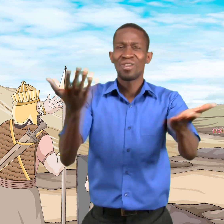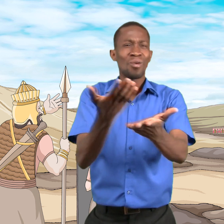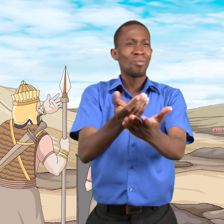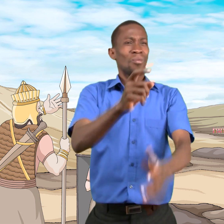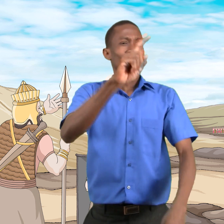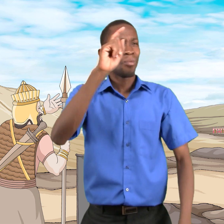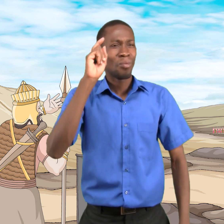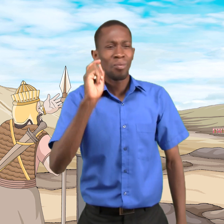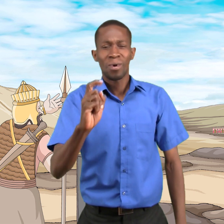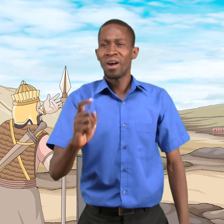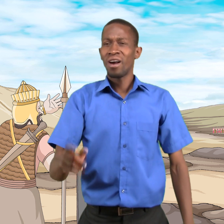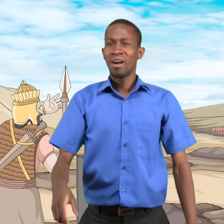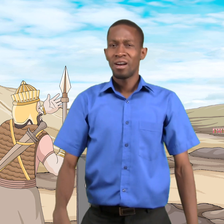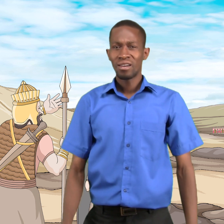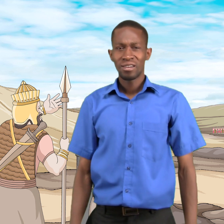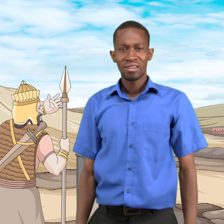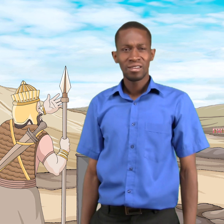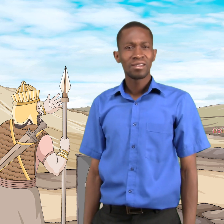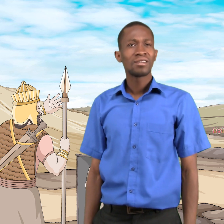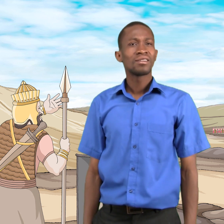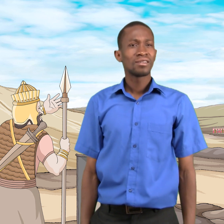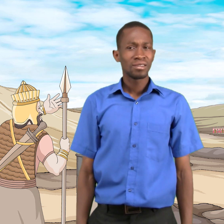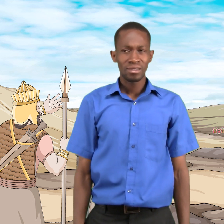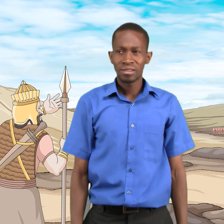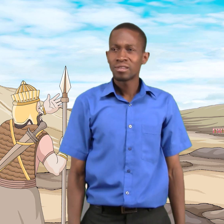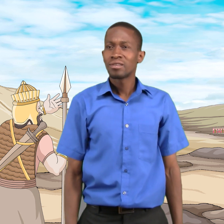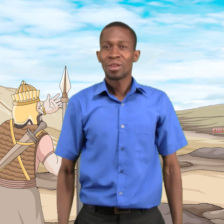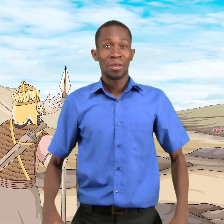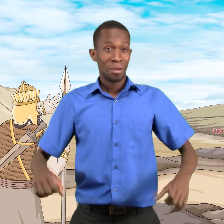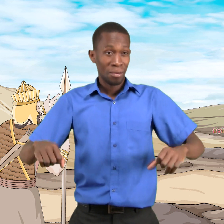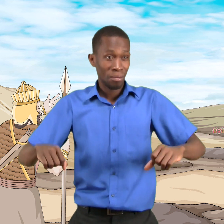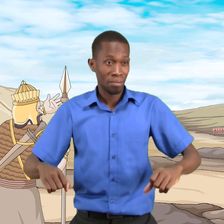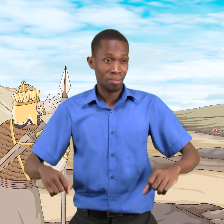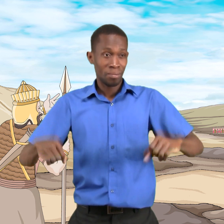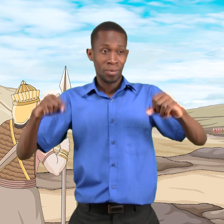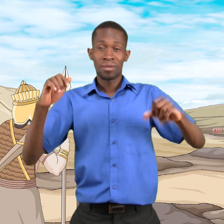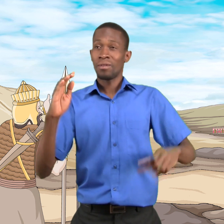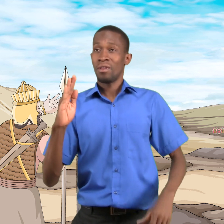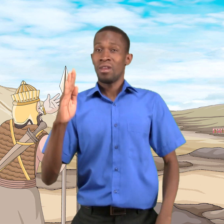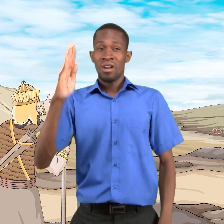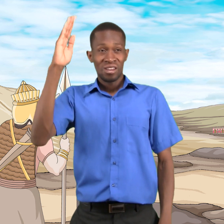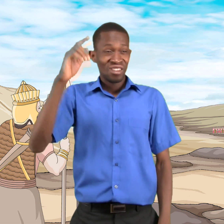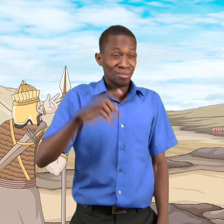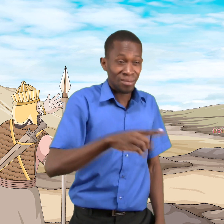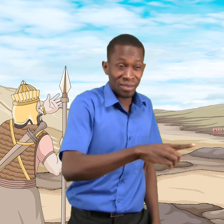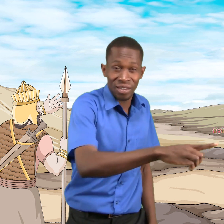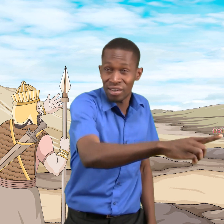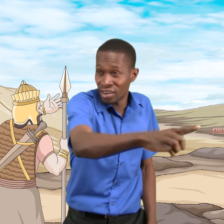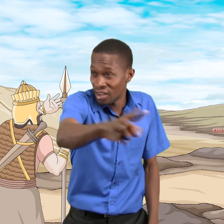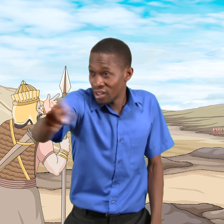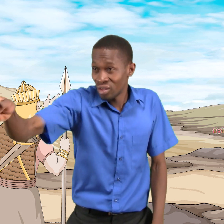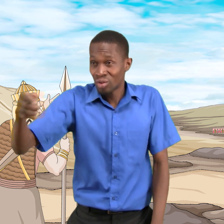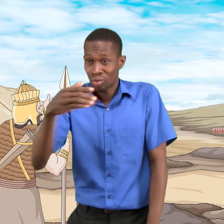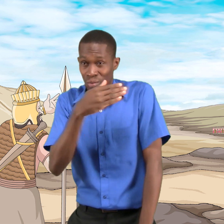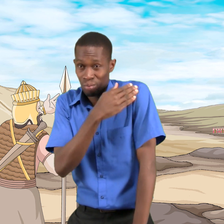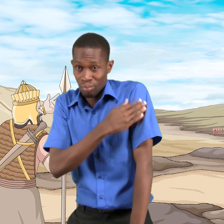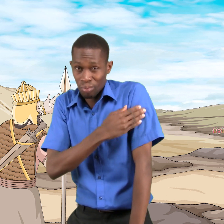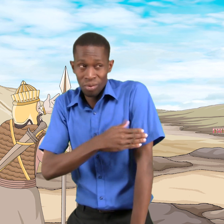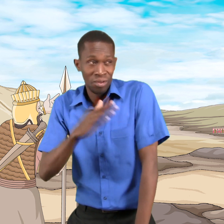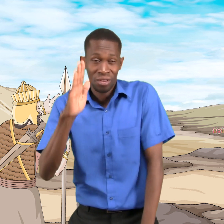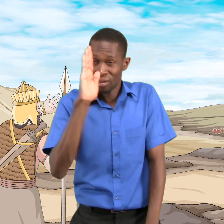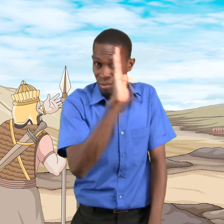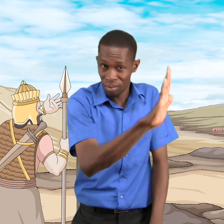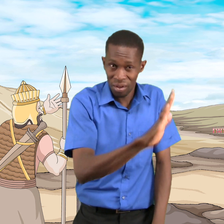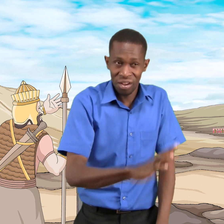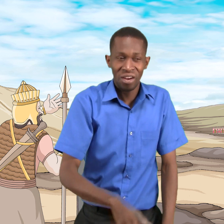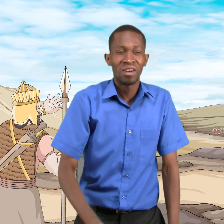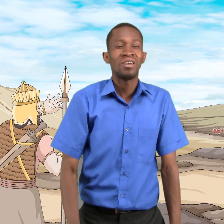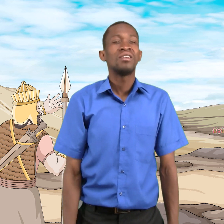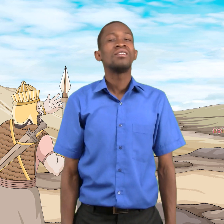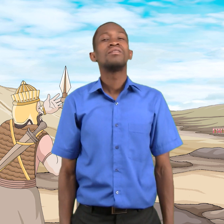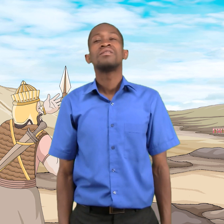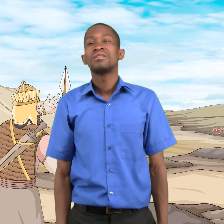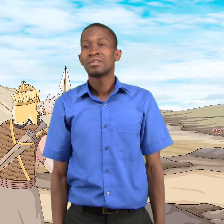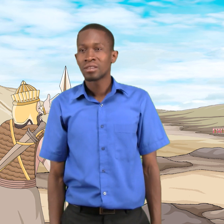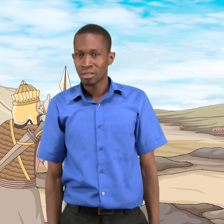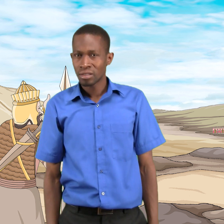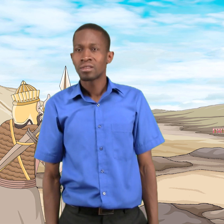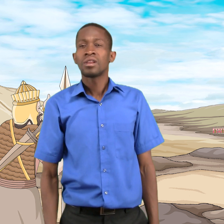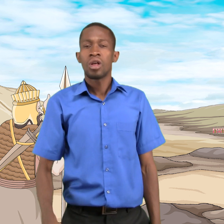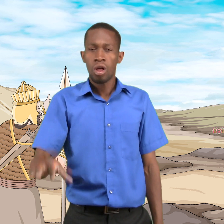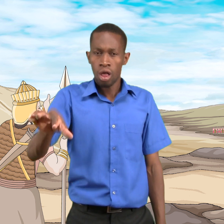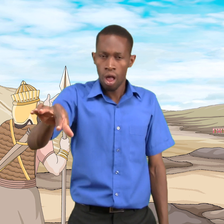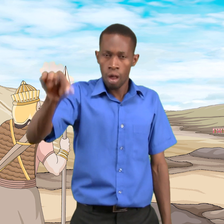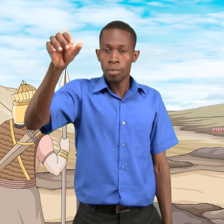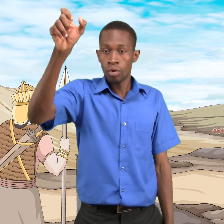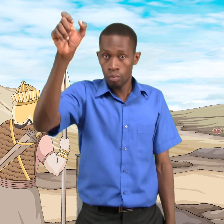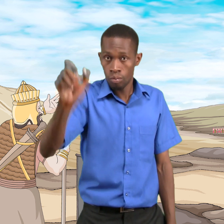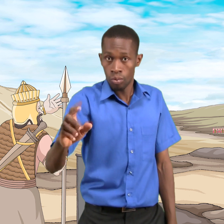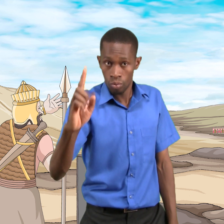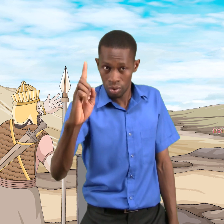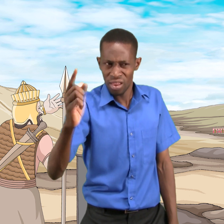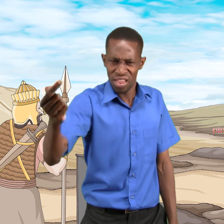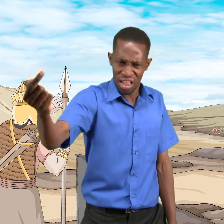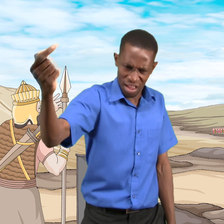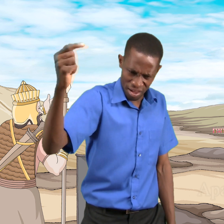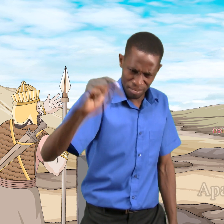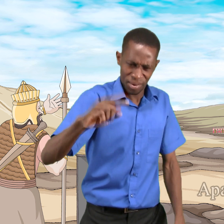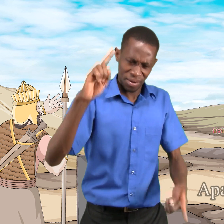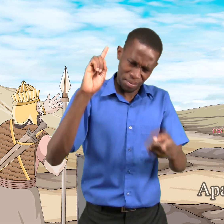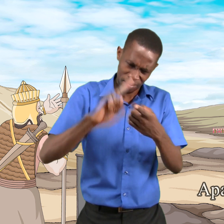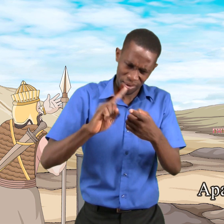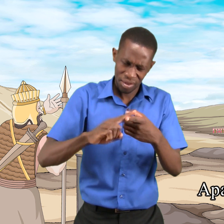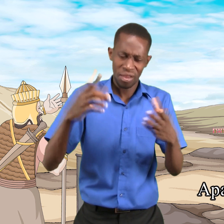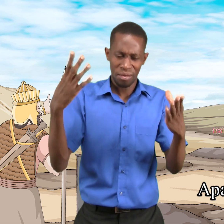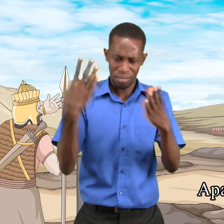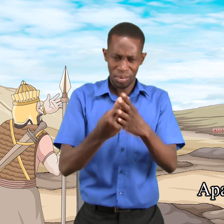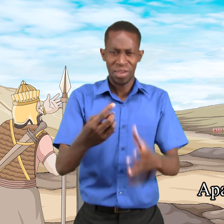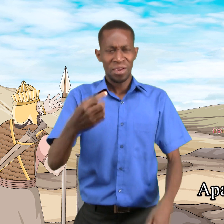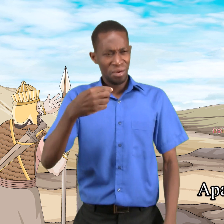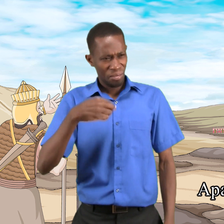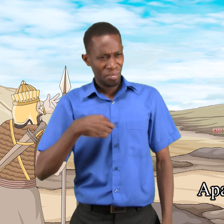Am I not a Philistine, and are you not servants of Saul?